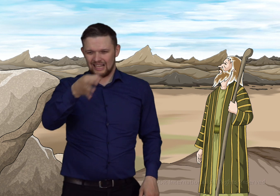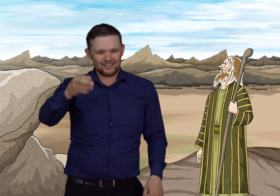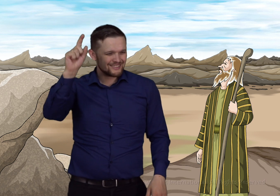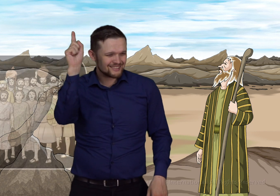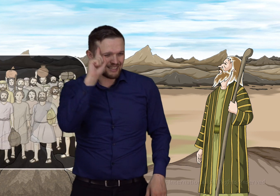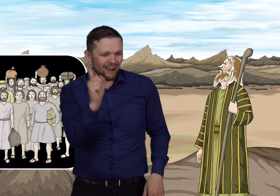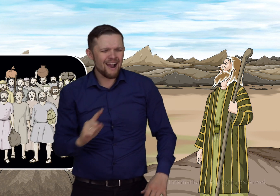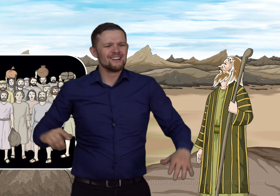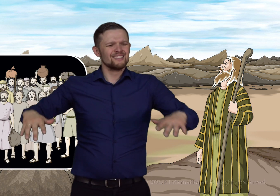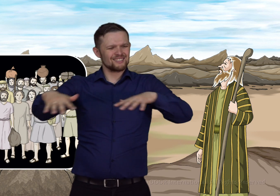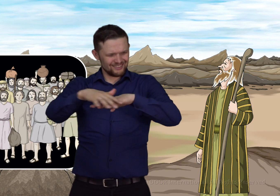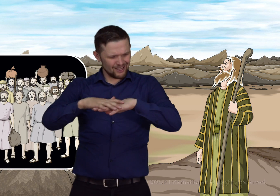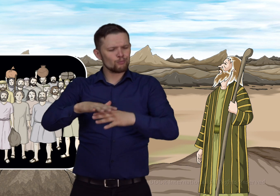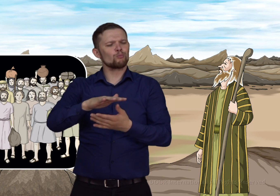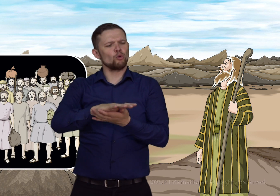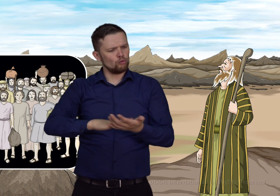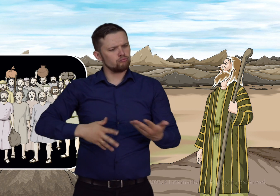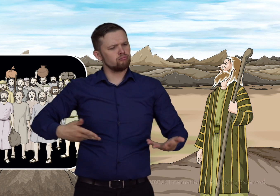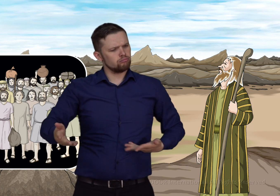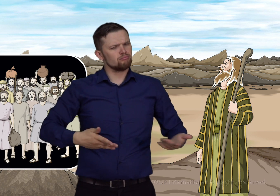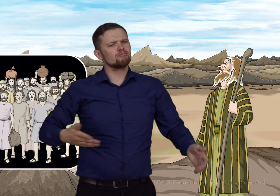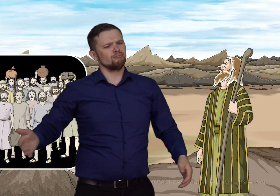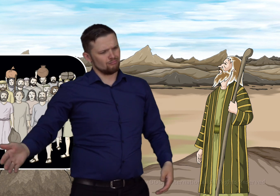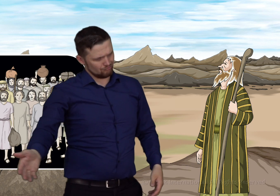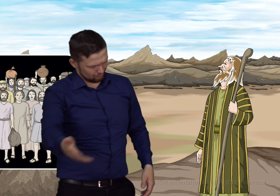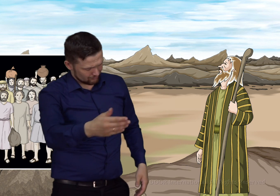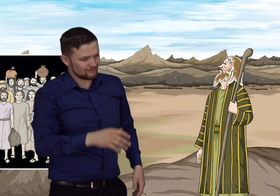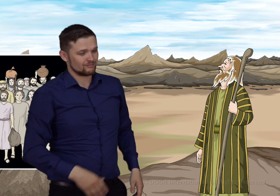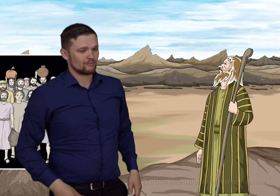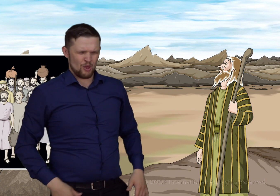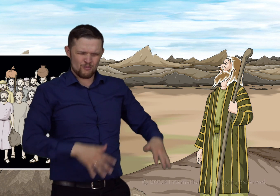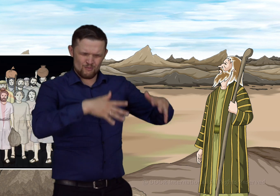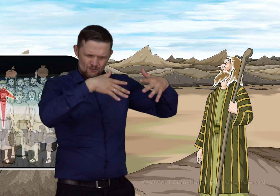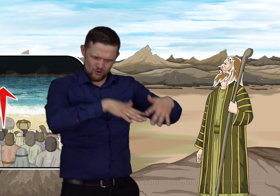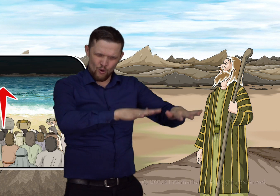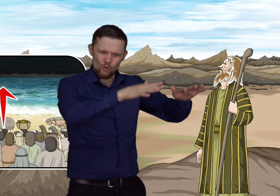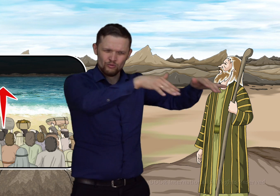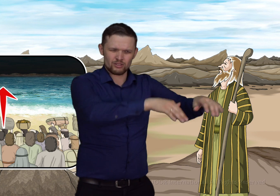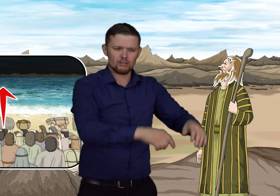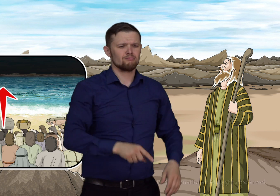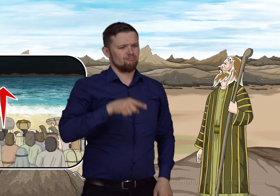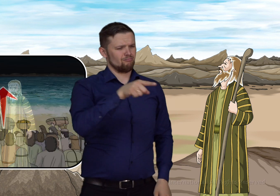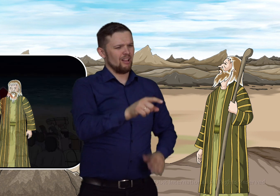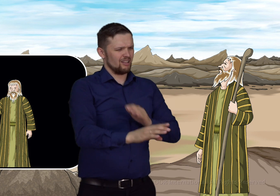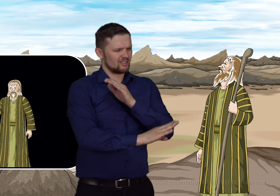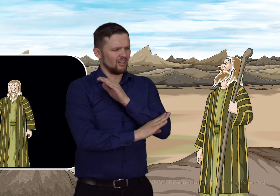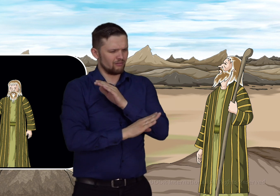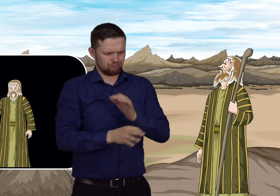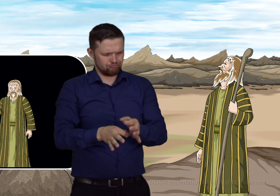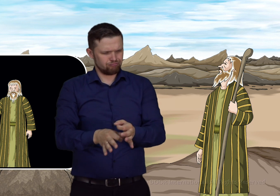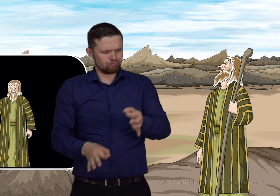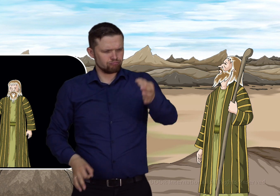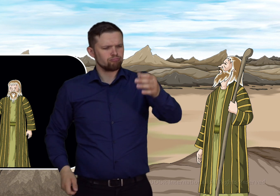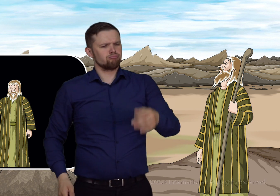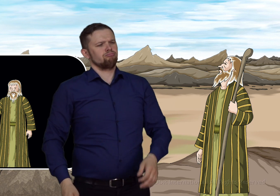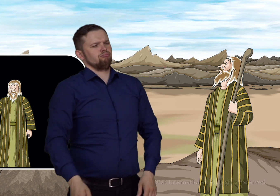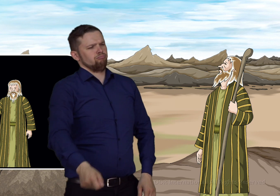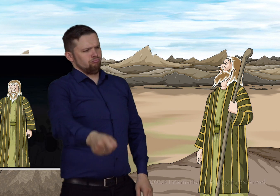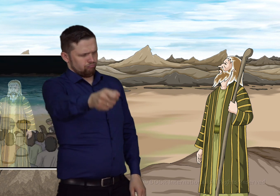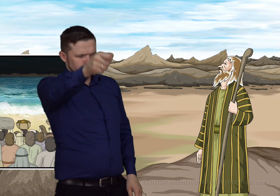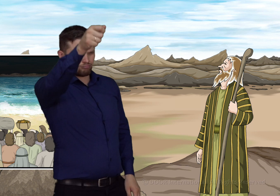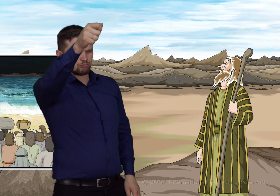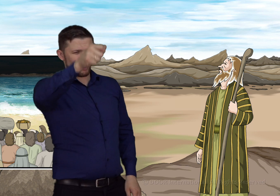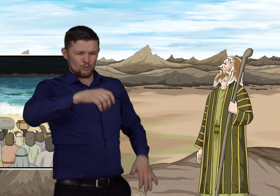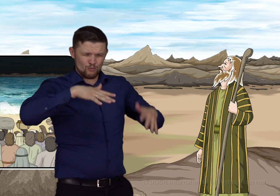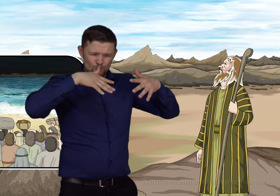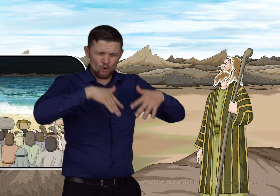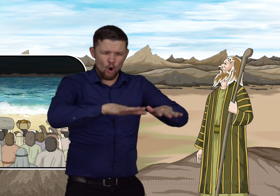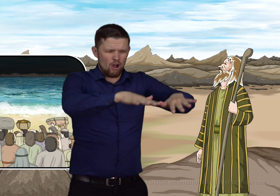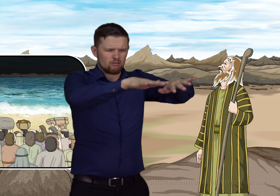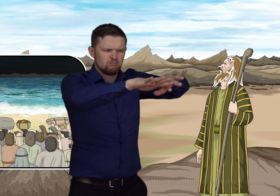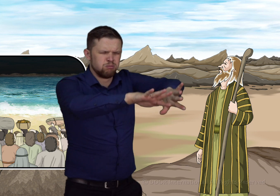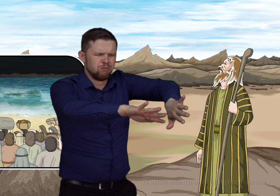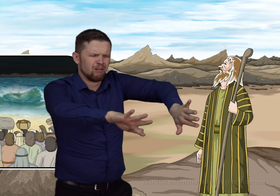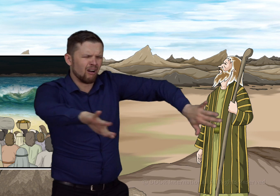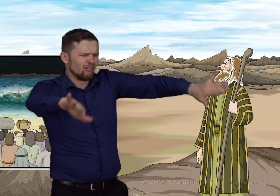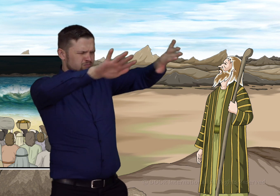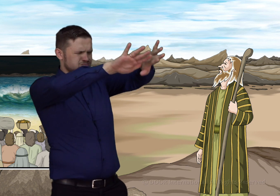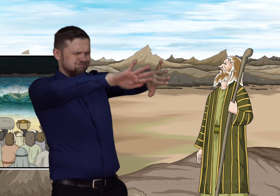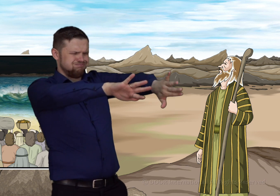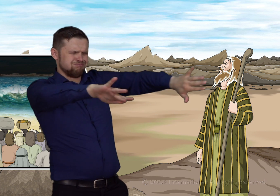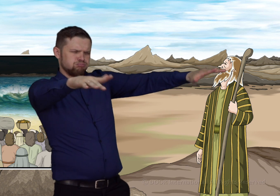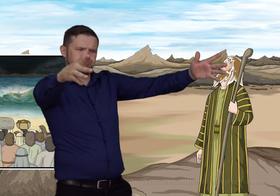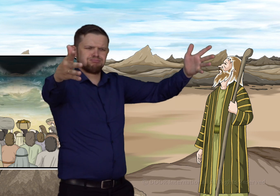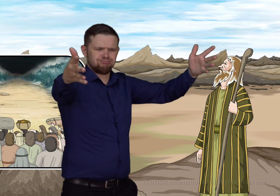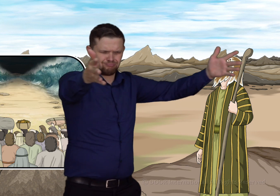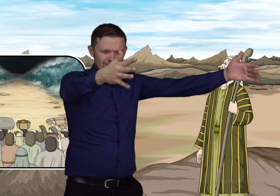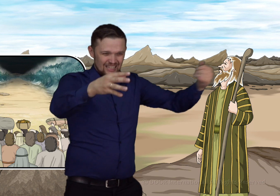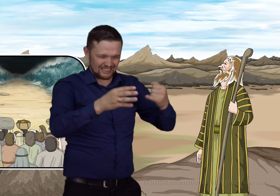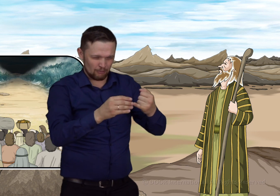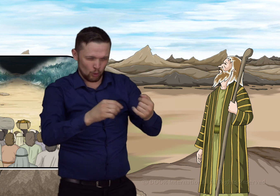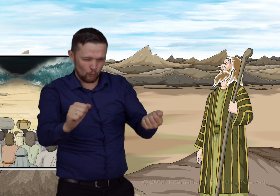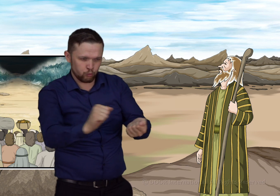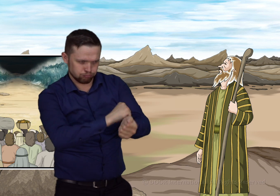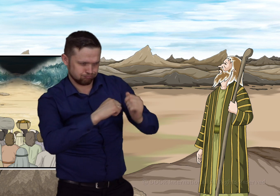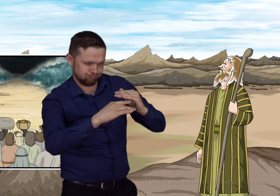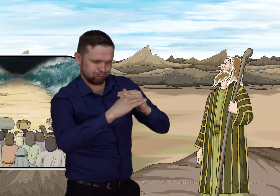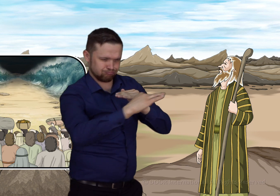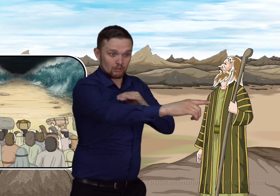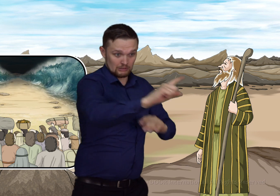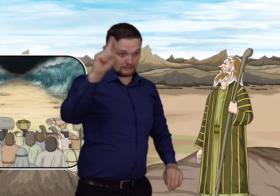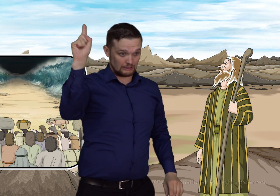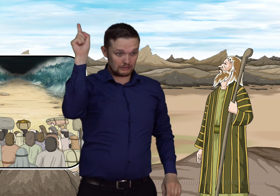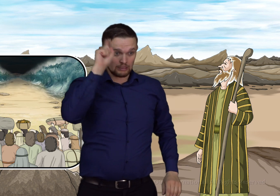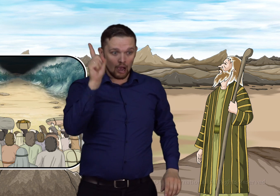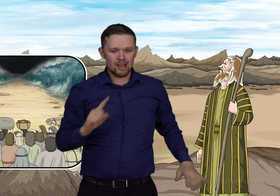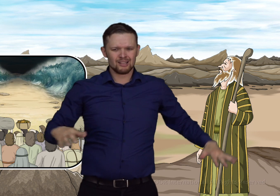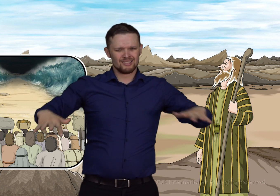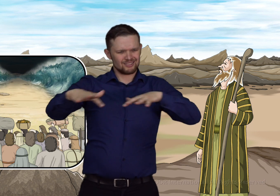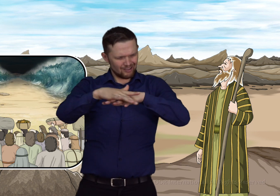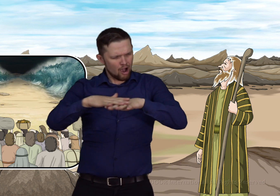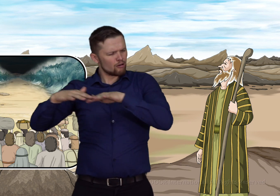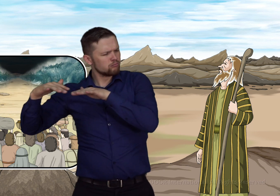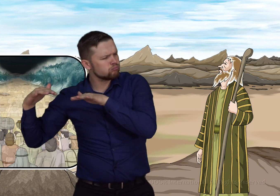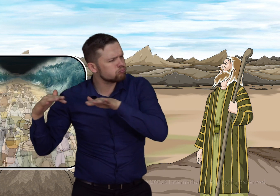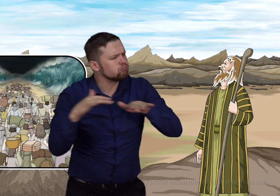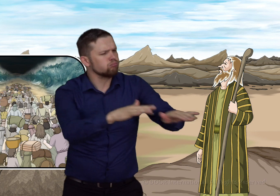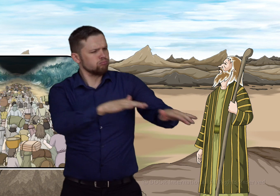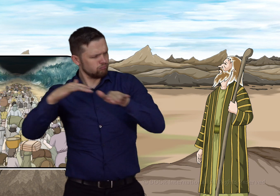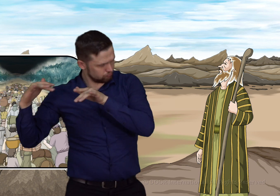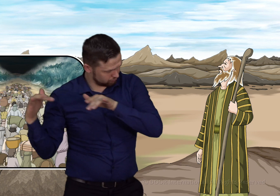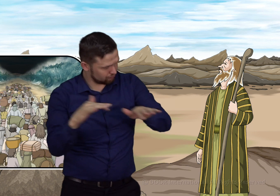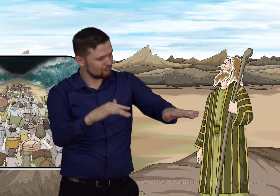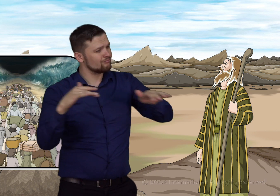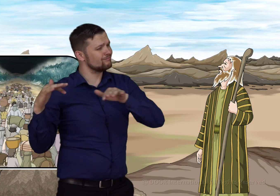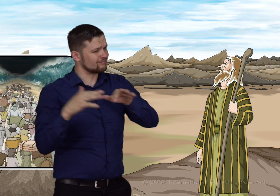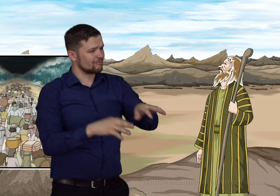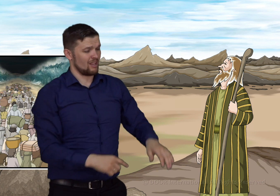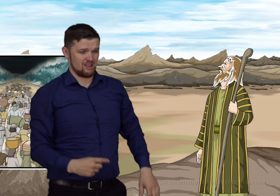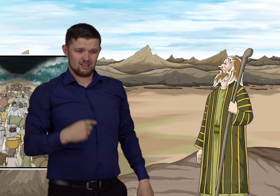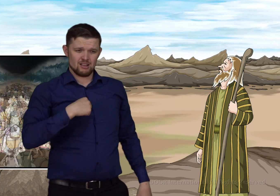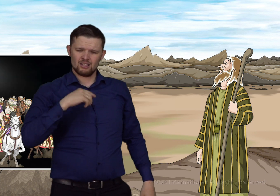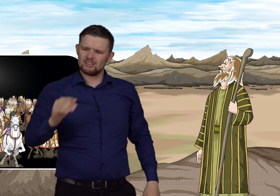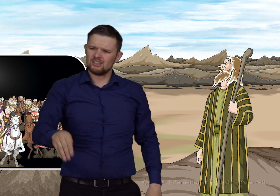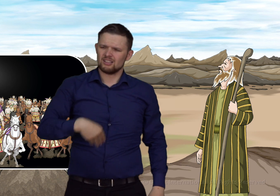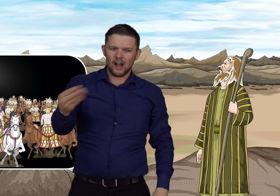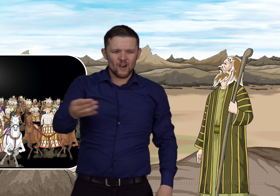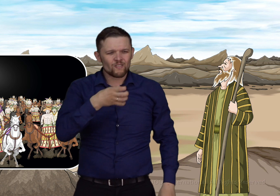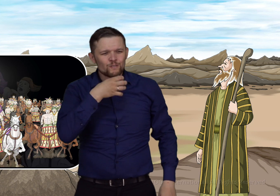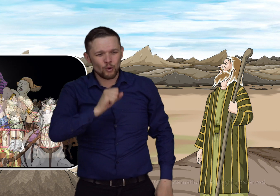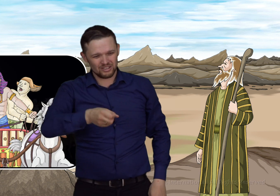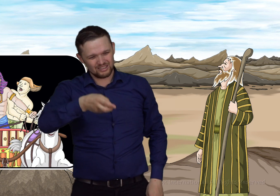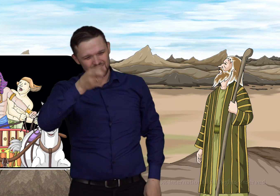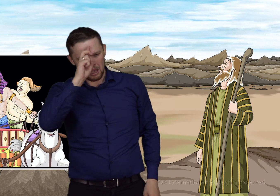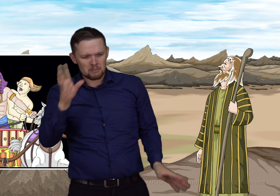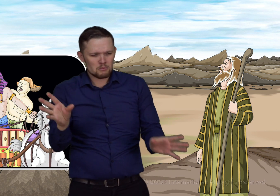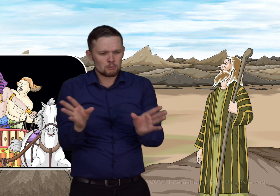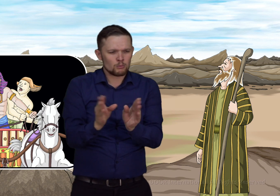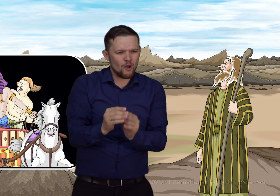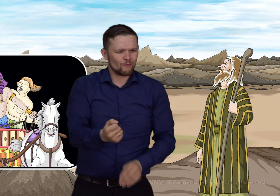Tell the Israelites to go forward. And as for you, lift up your staff and stretch out your hand over the sea and divide it, so that the Israelites can go through the sea on dry ground.